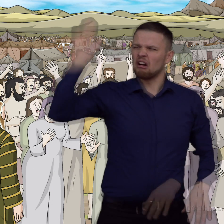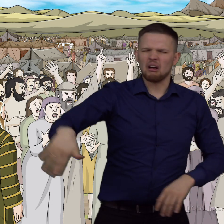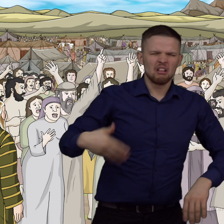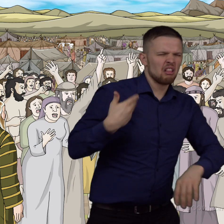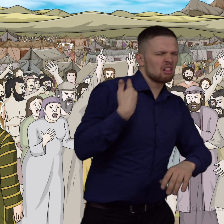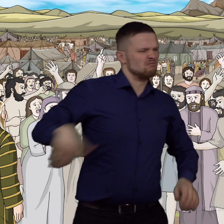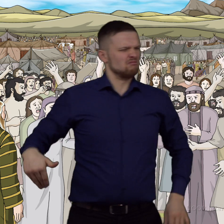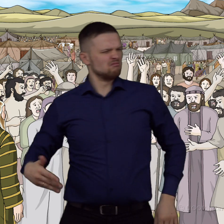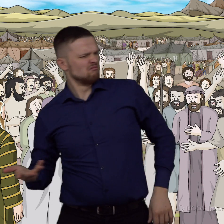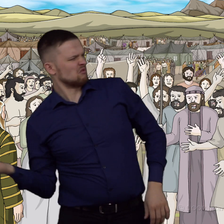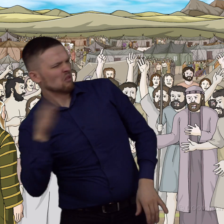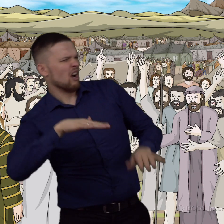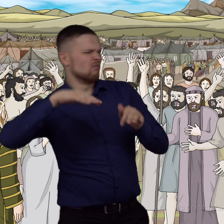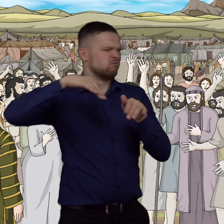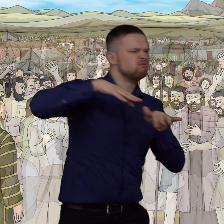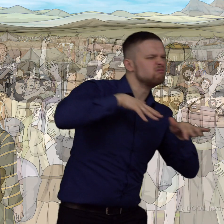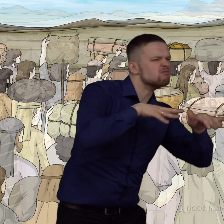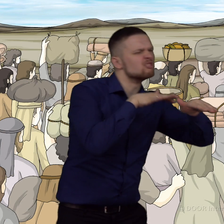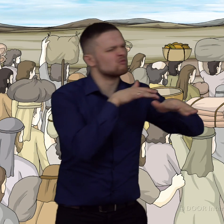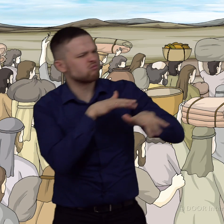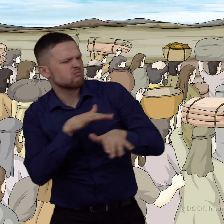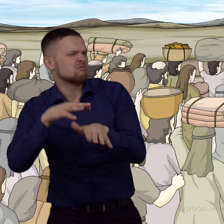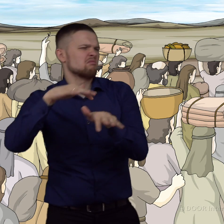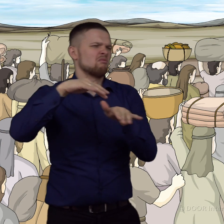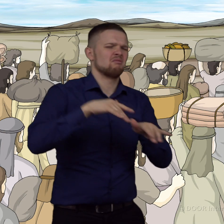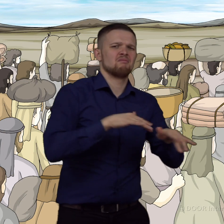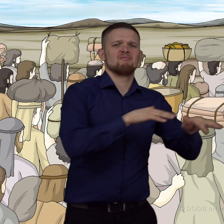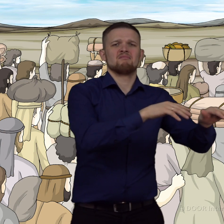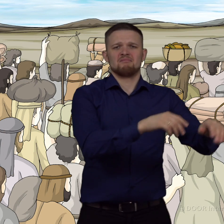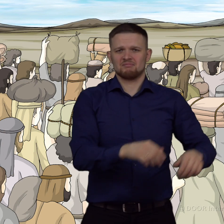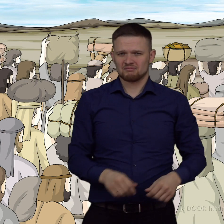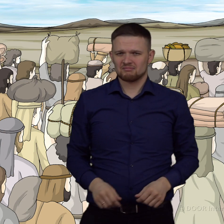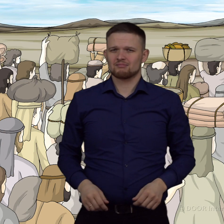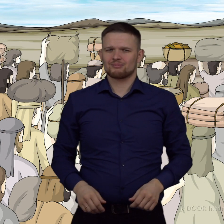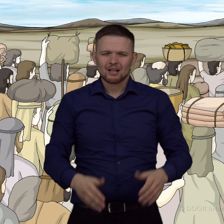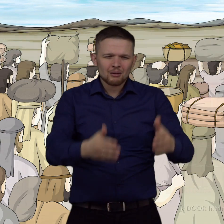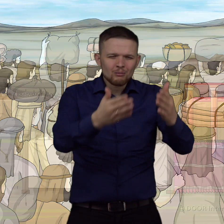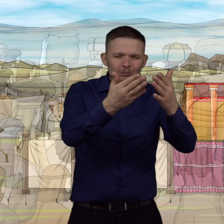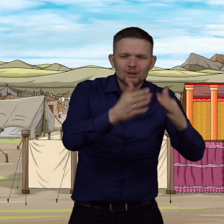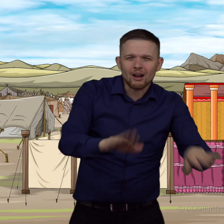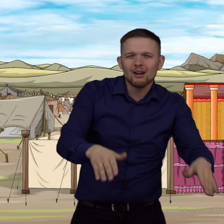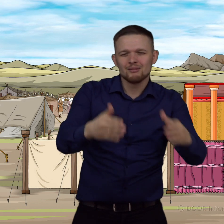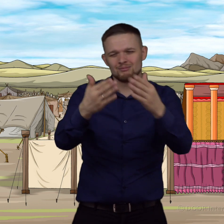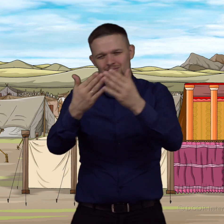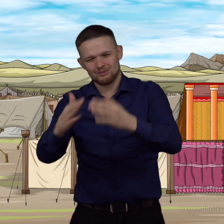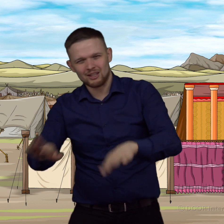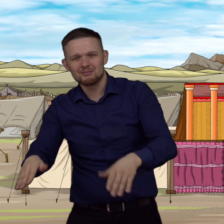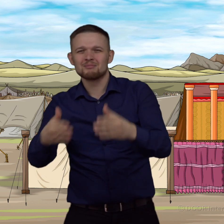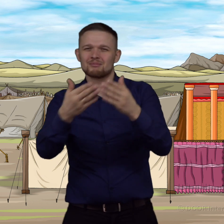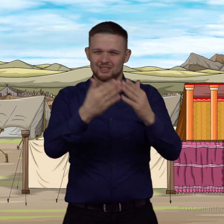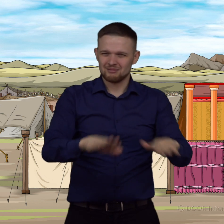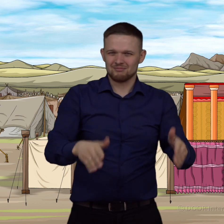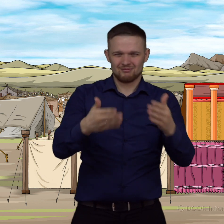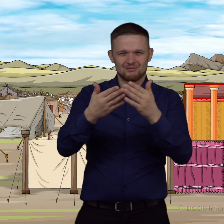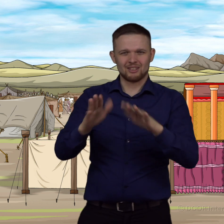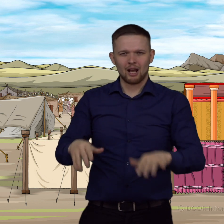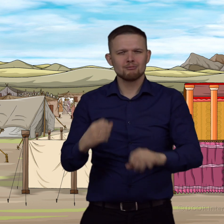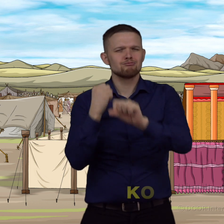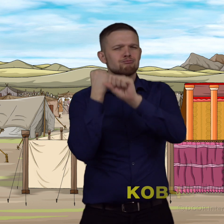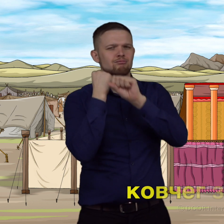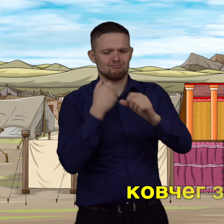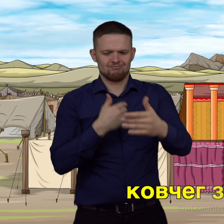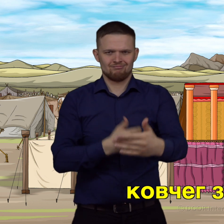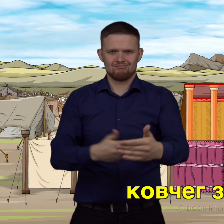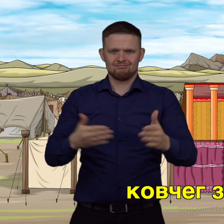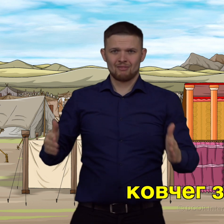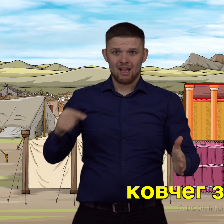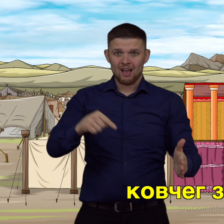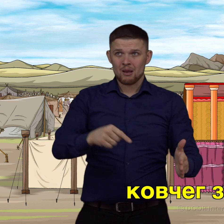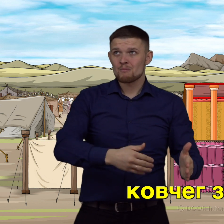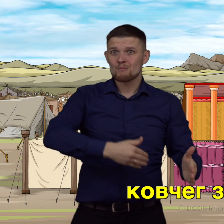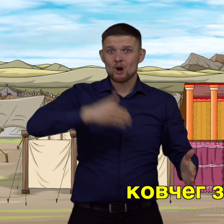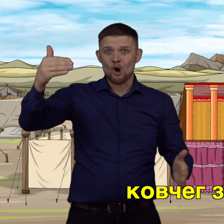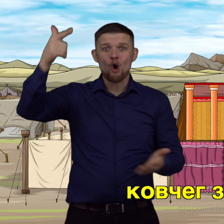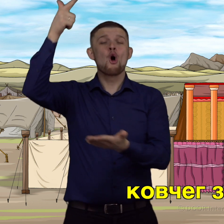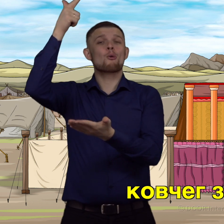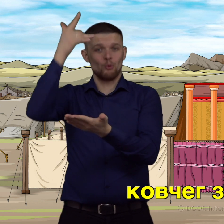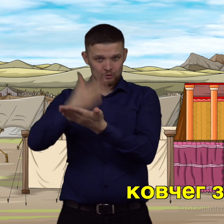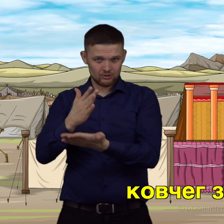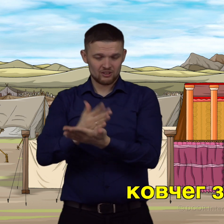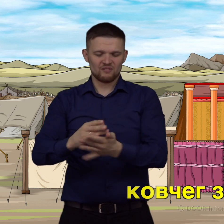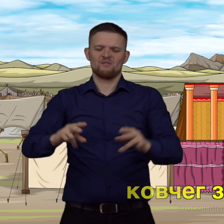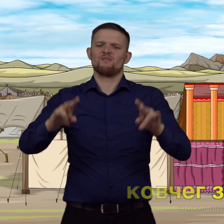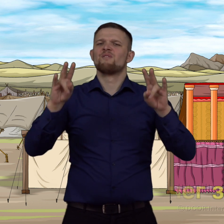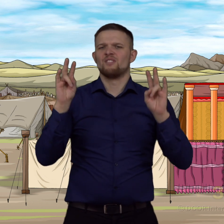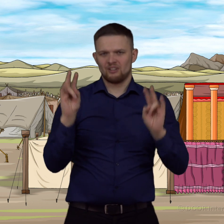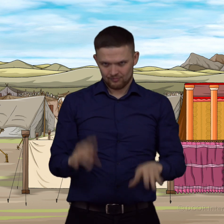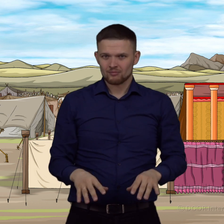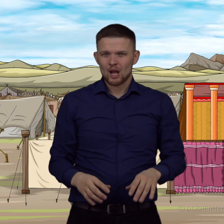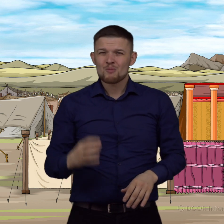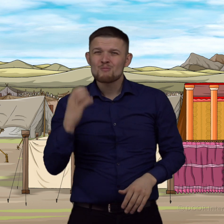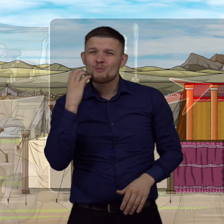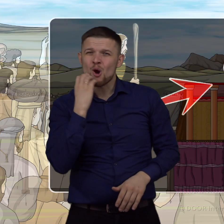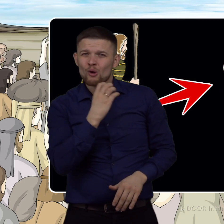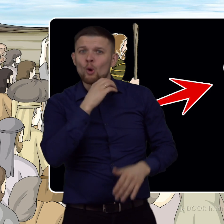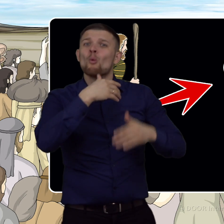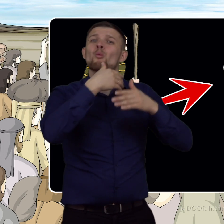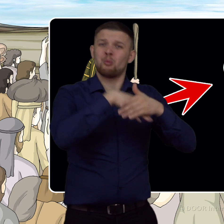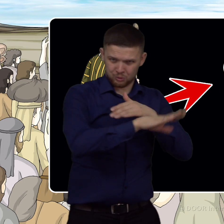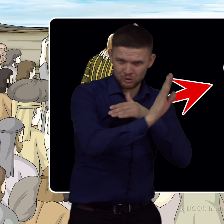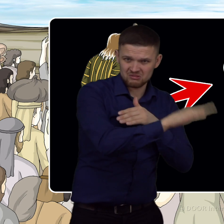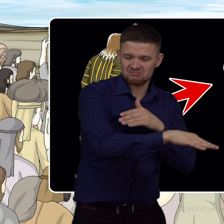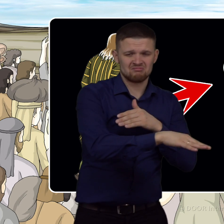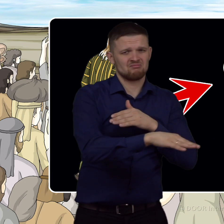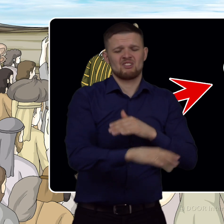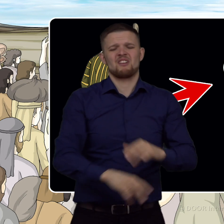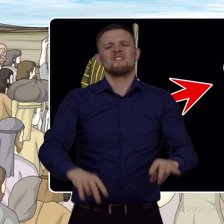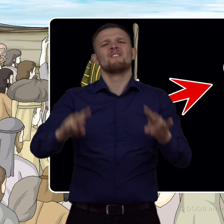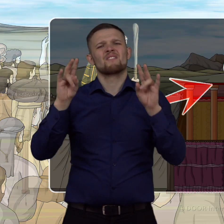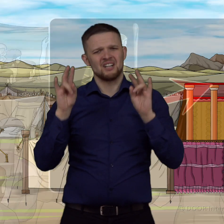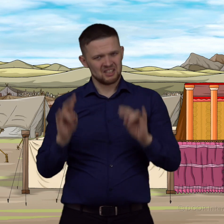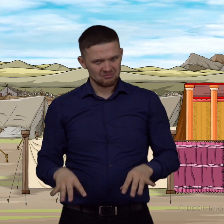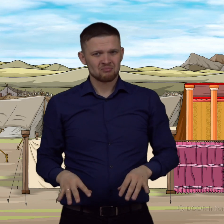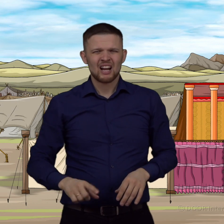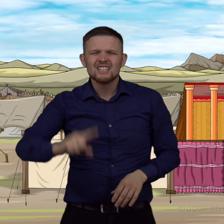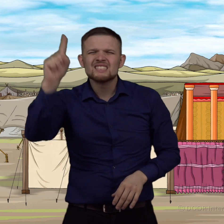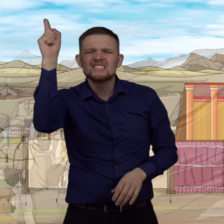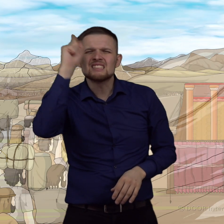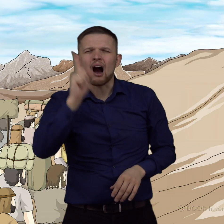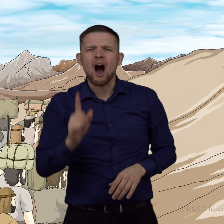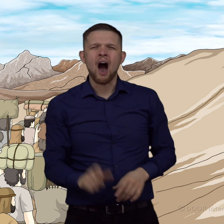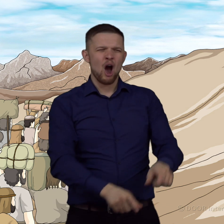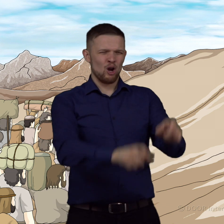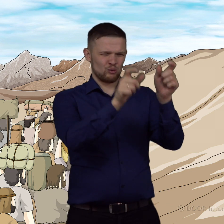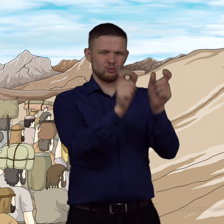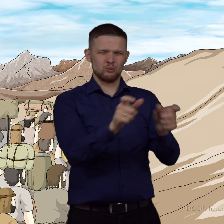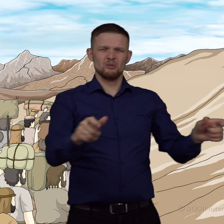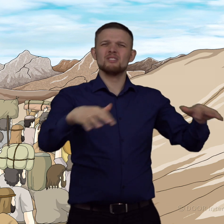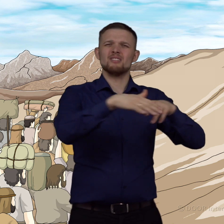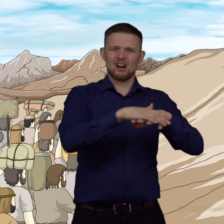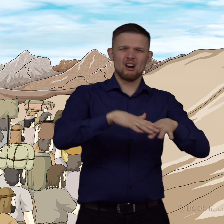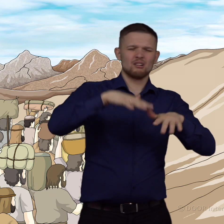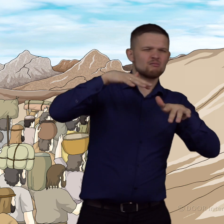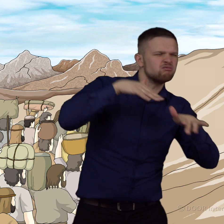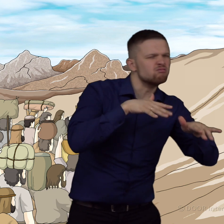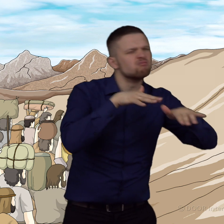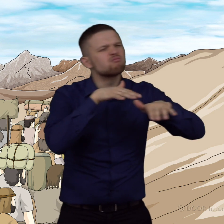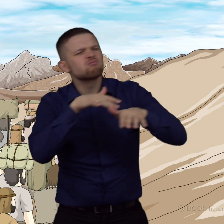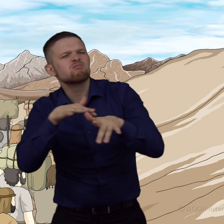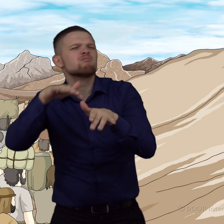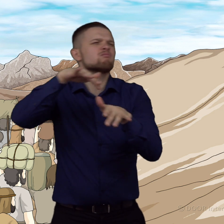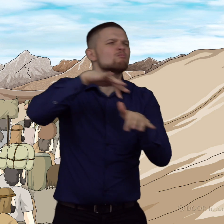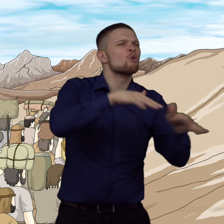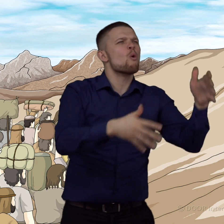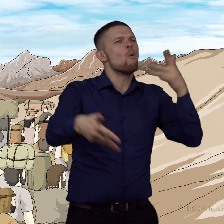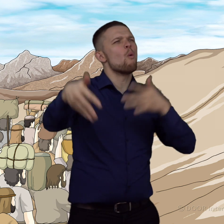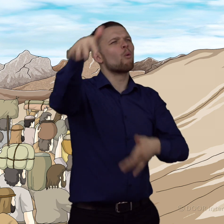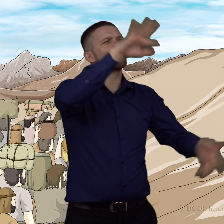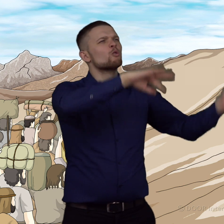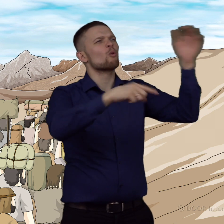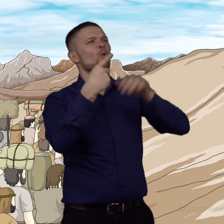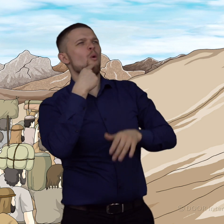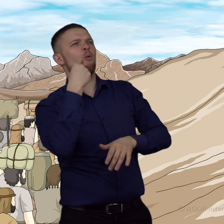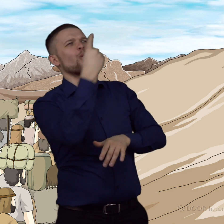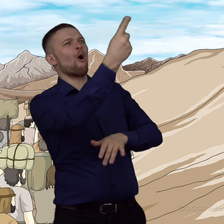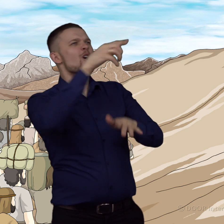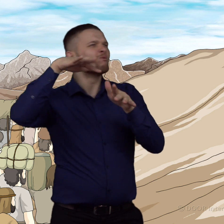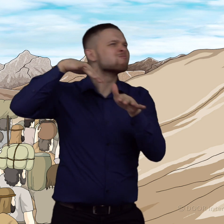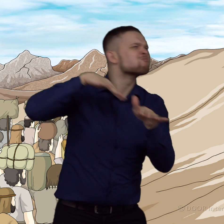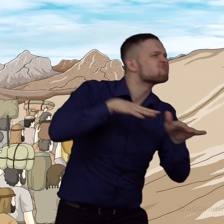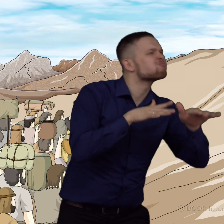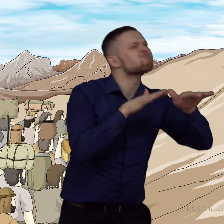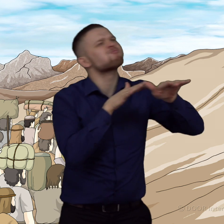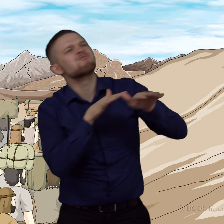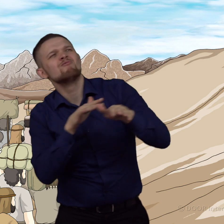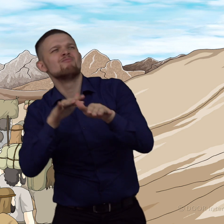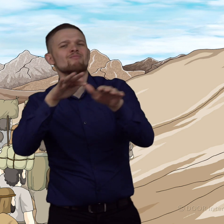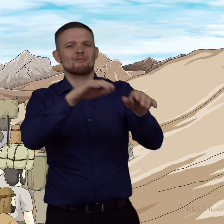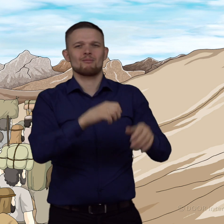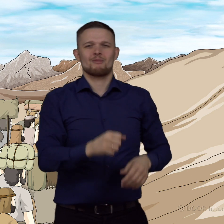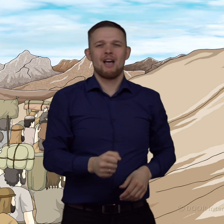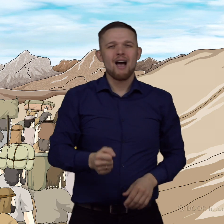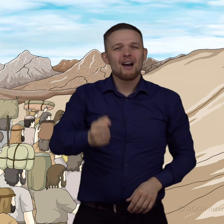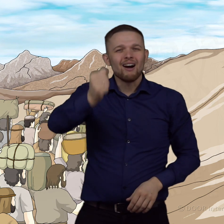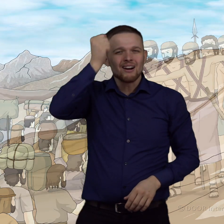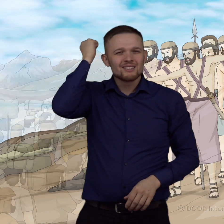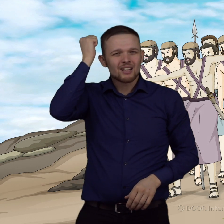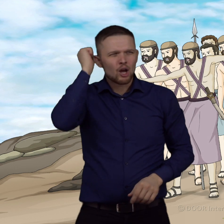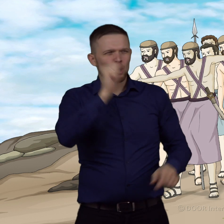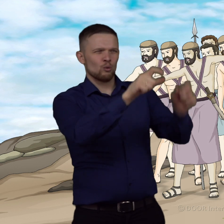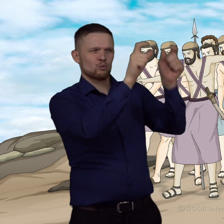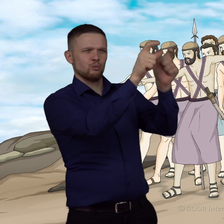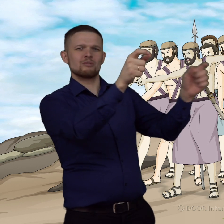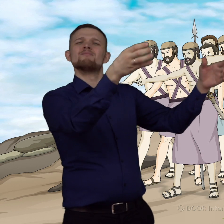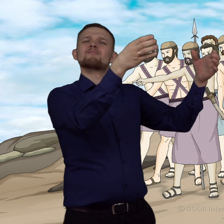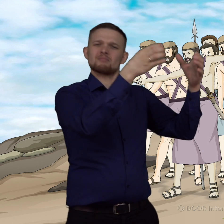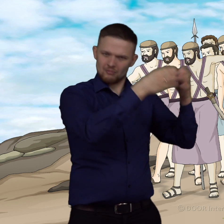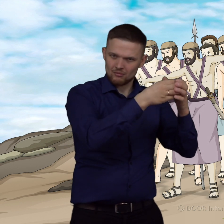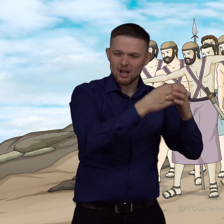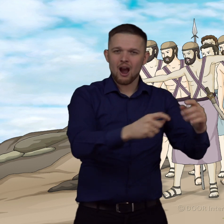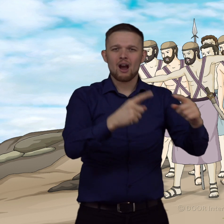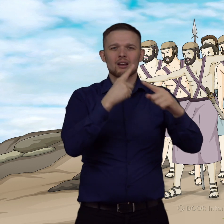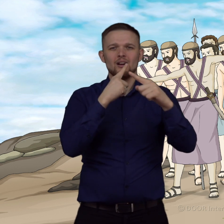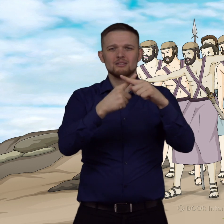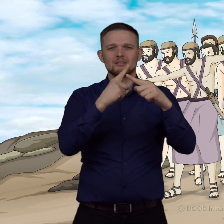But they dared to go up to the ridge of the hill country, though neither Moses nor the ark of the covenant of the LORD moved from the camp.